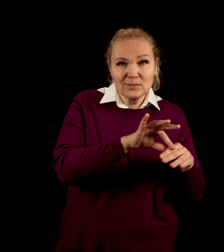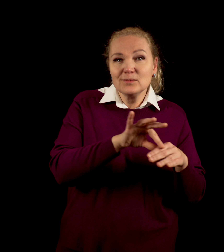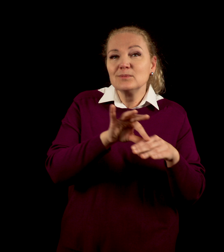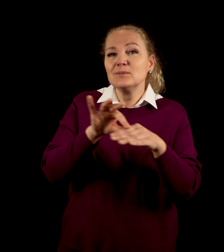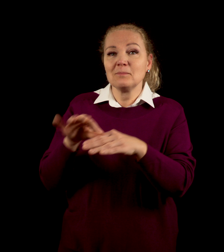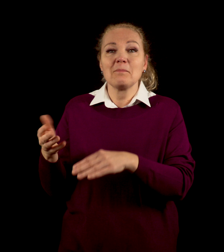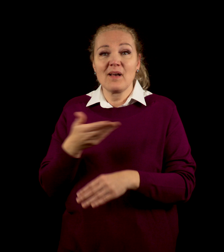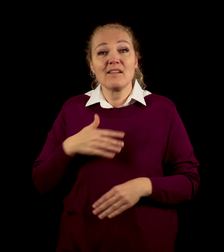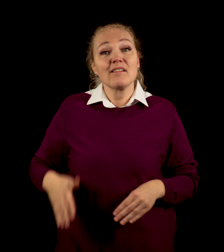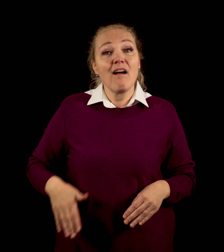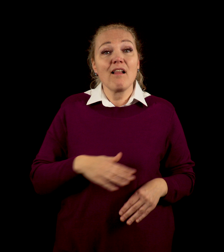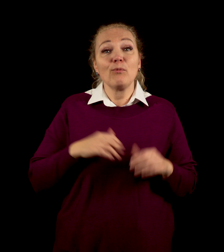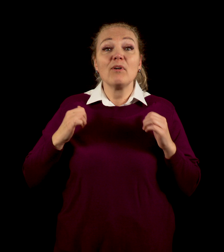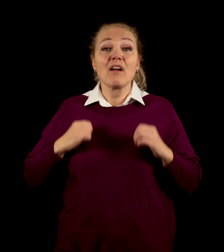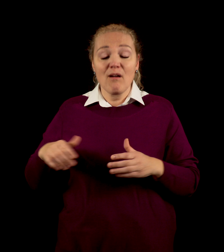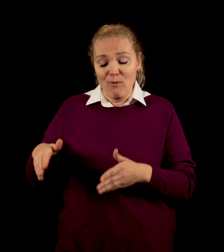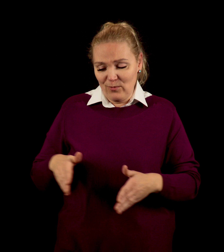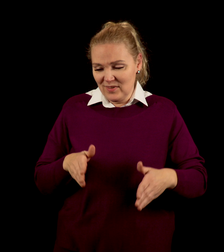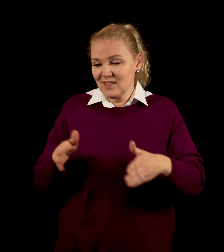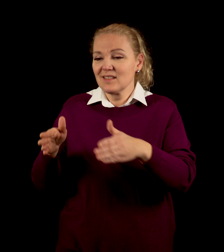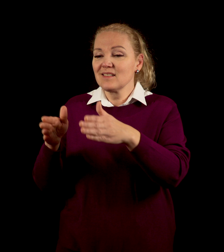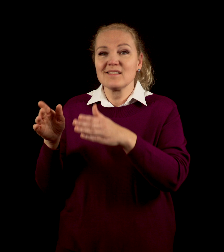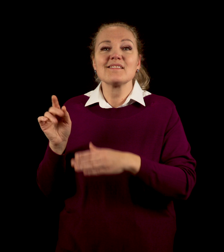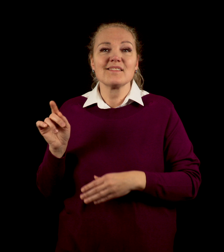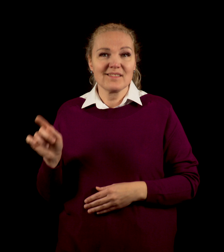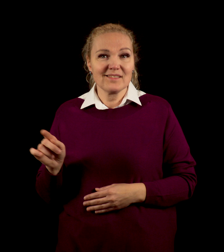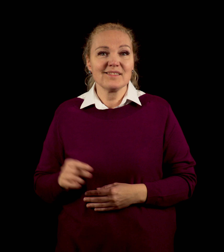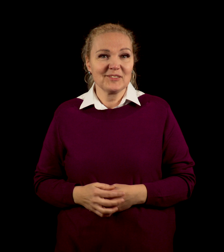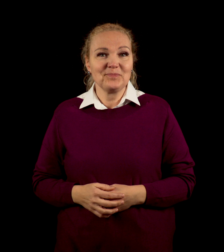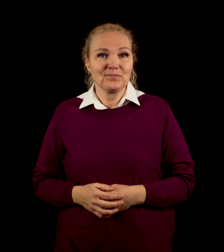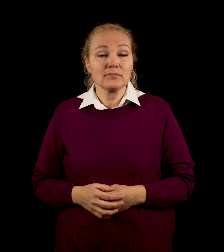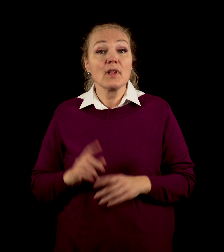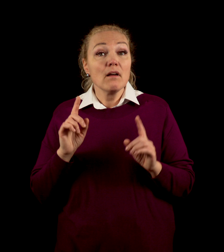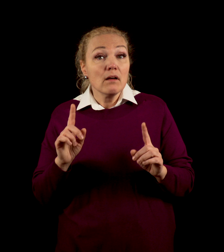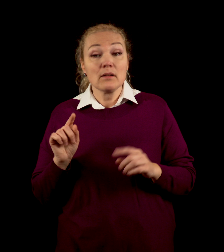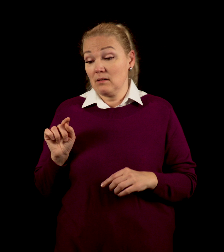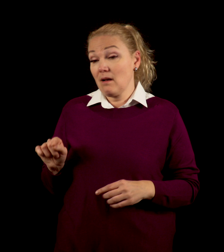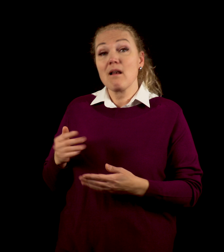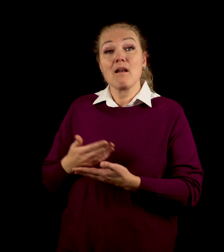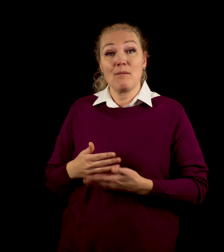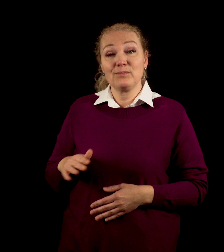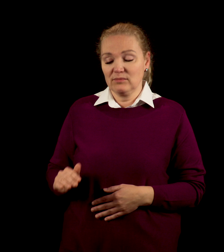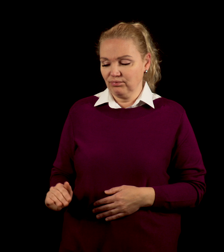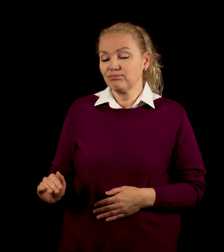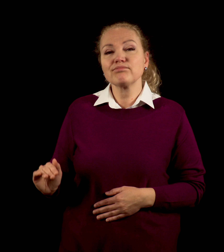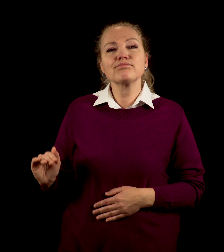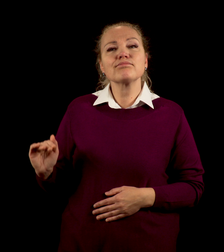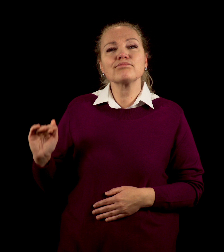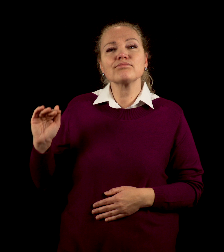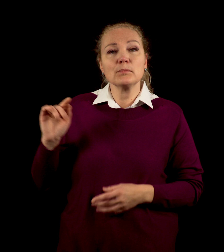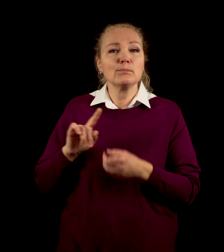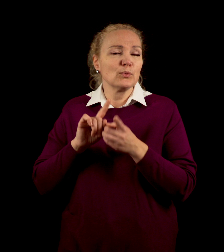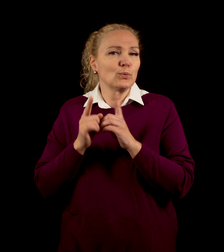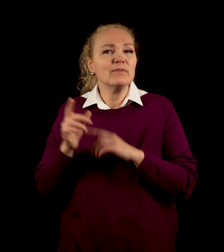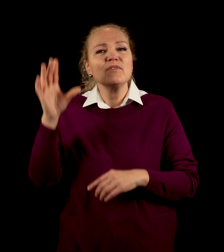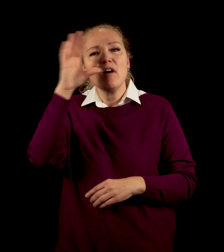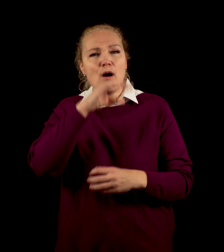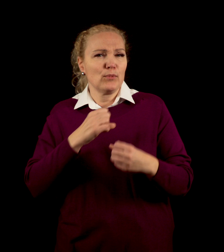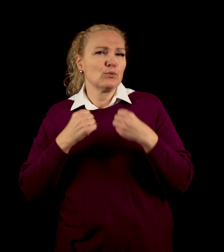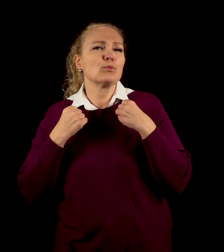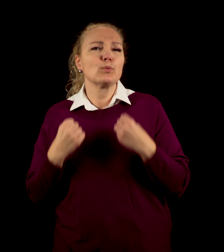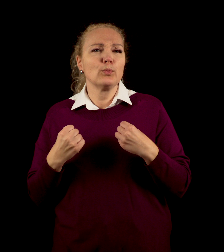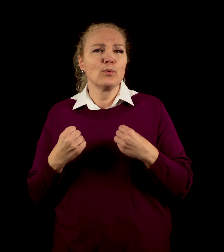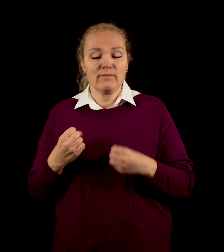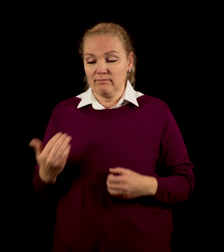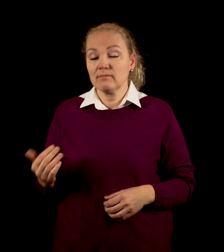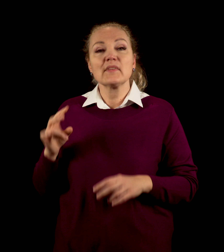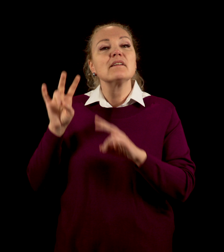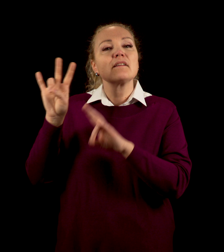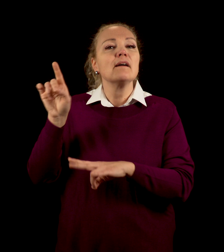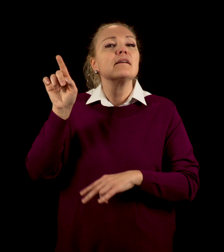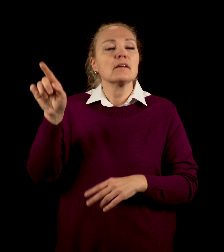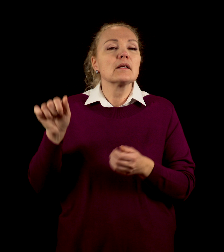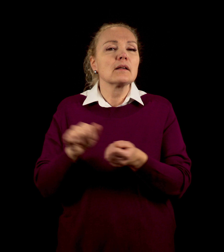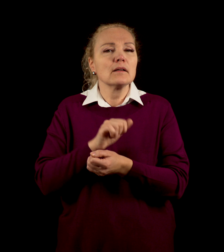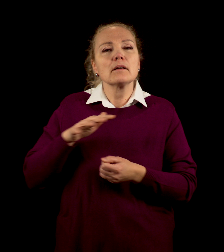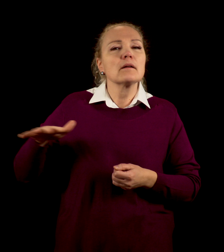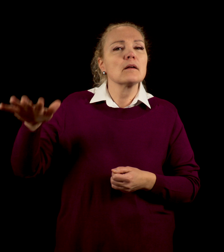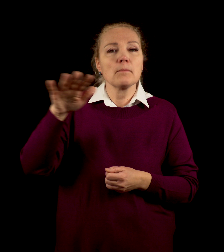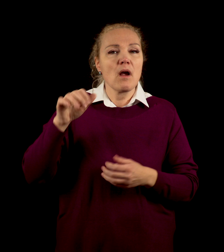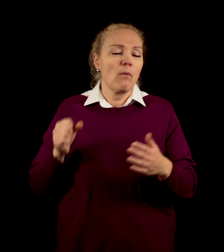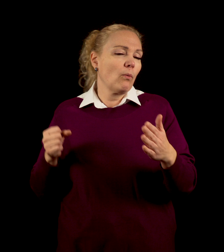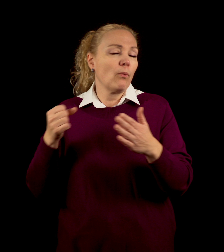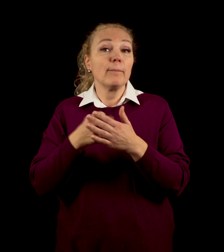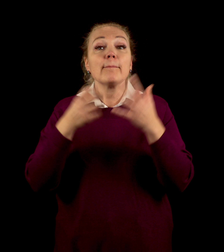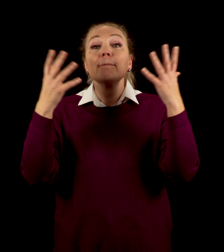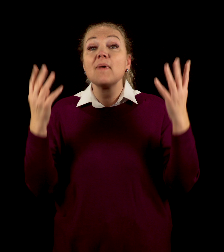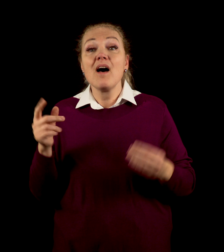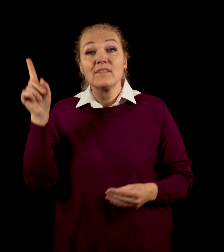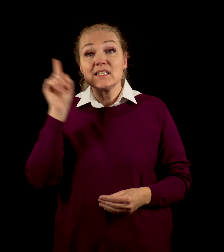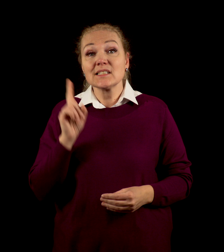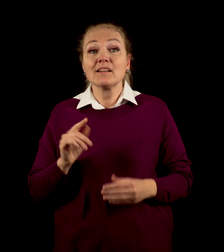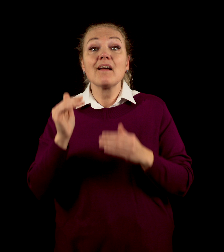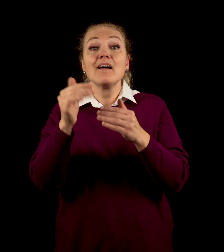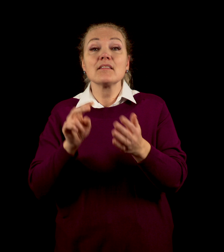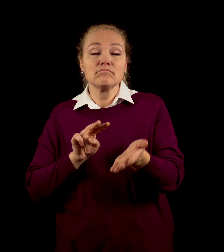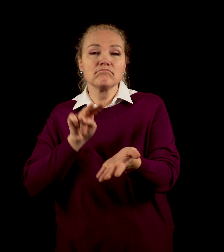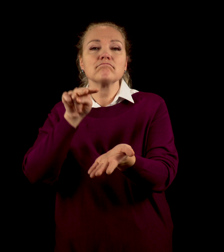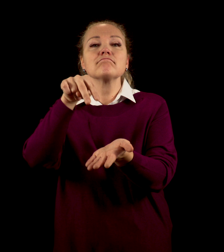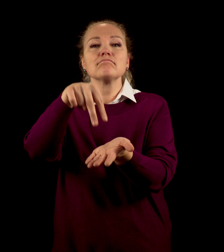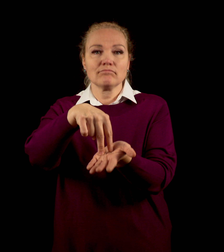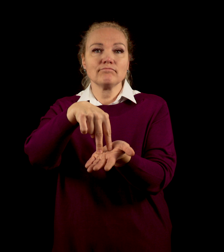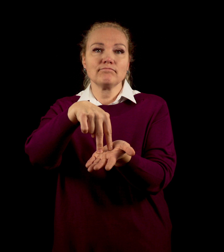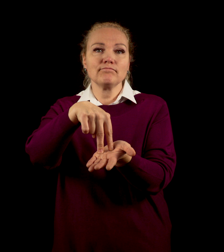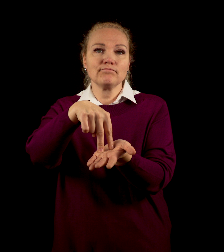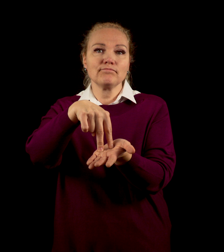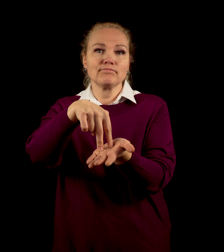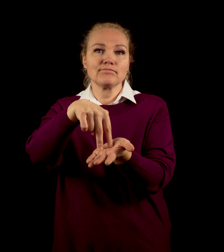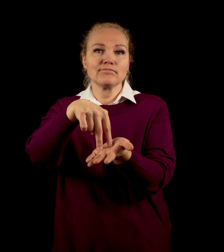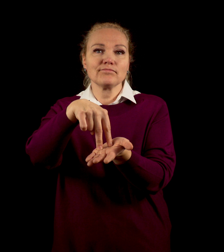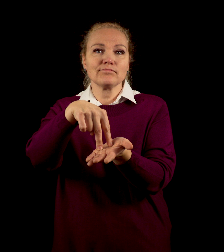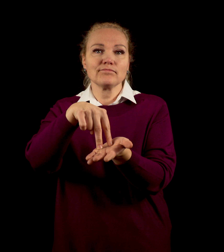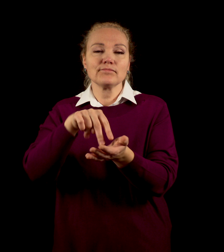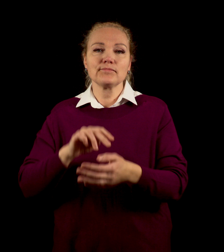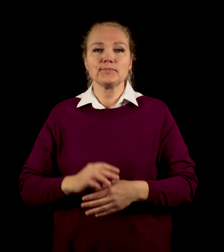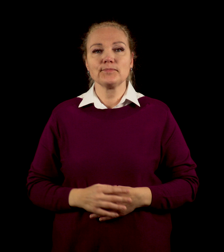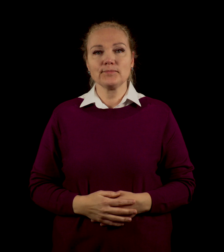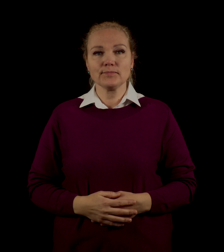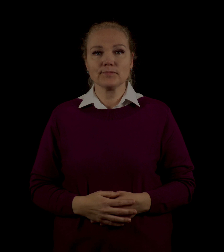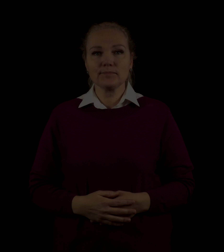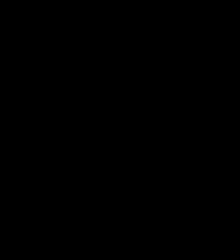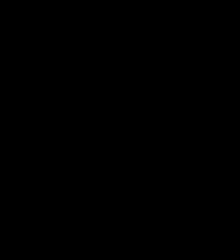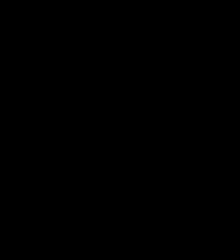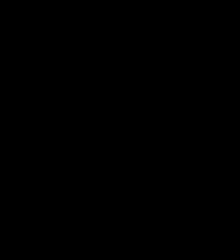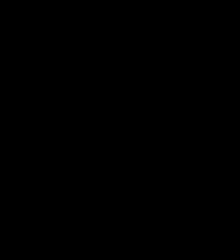And the child grew and became strong in spirit; and he lived in the wilderness until the time of his public appearance to Israel.